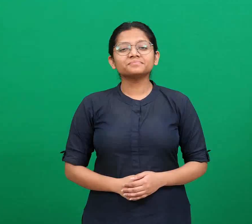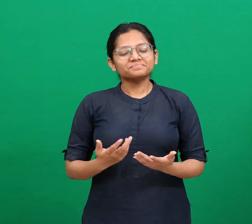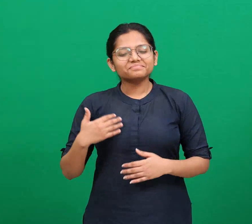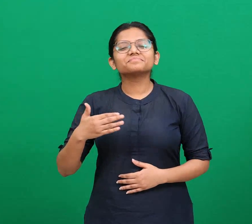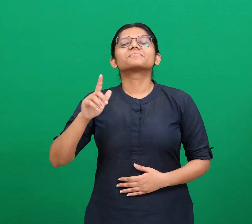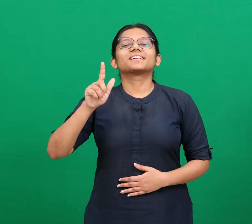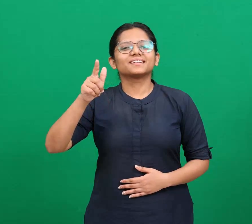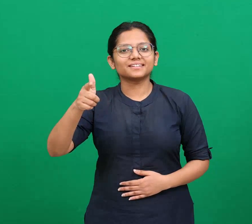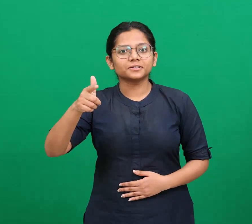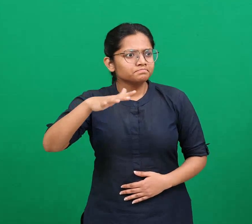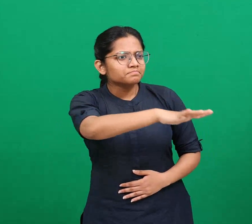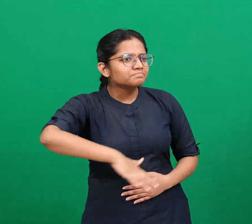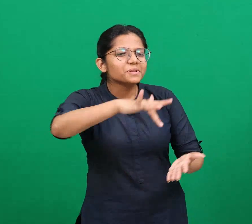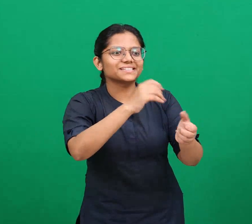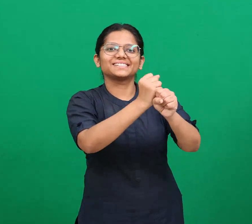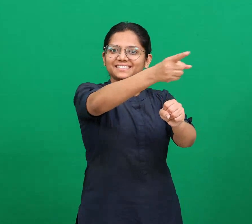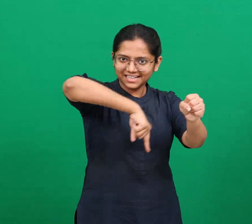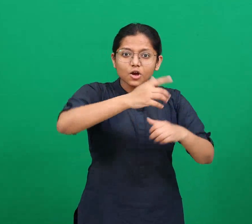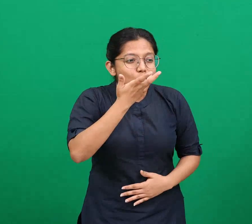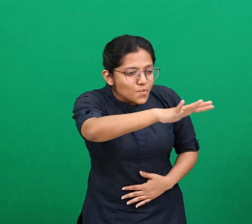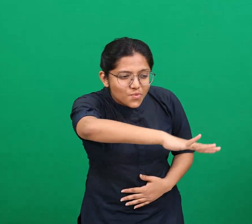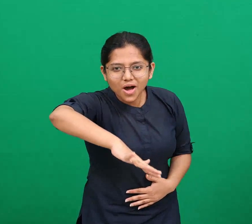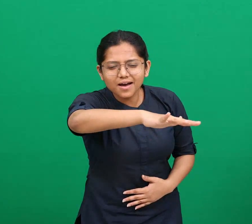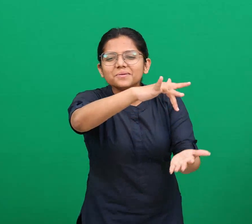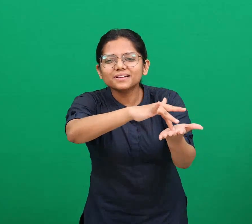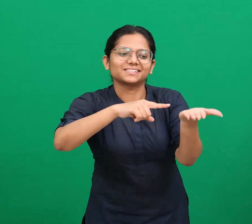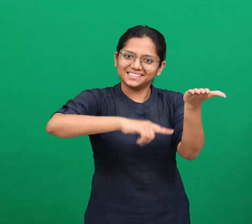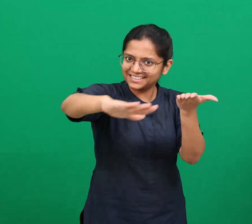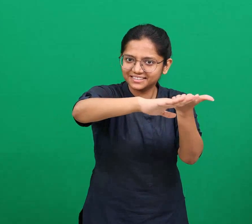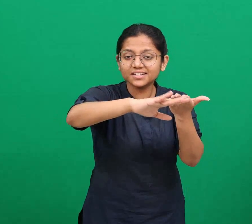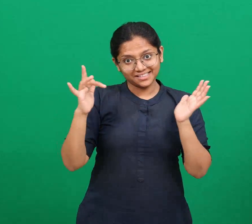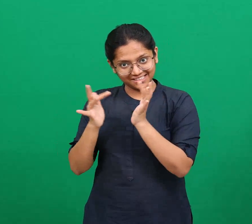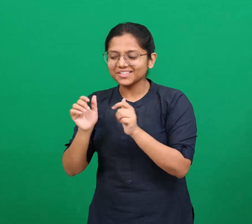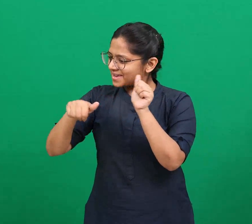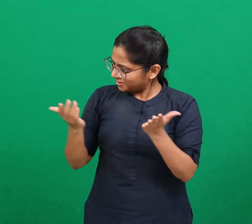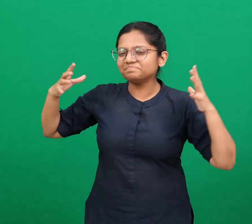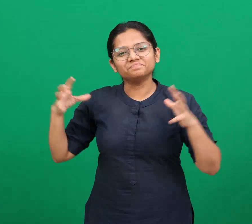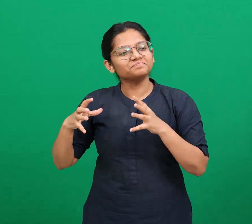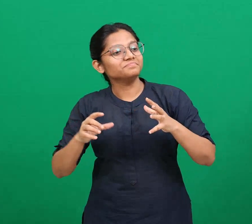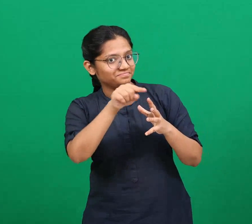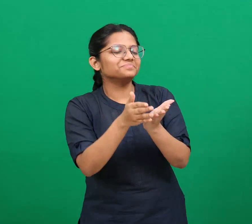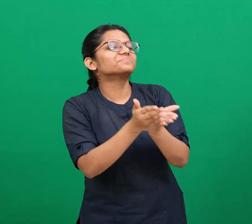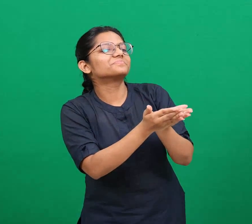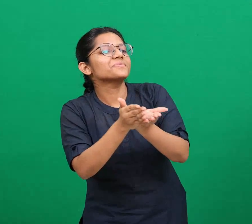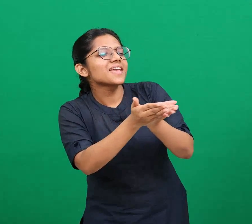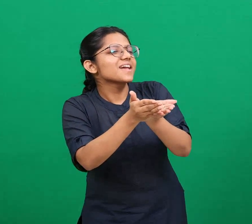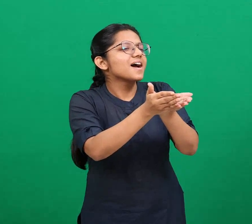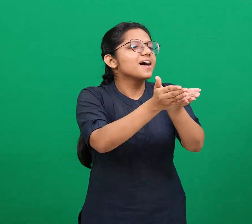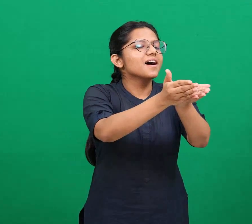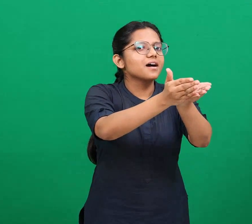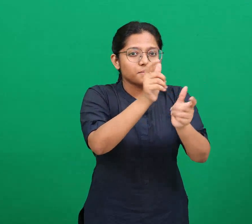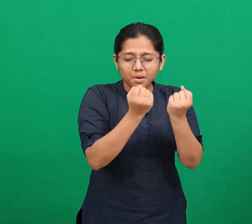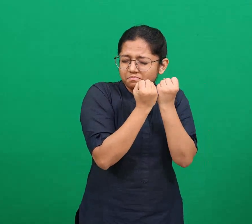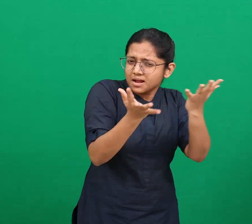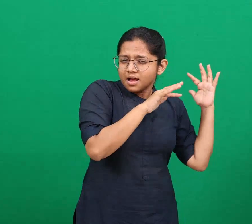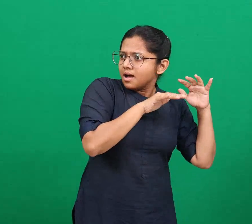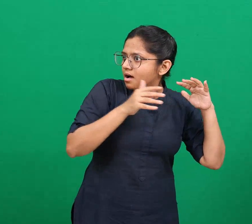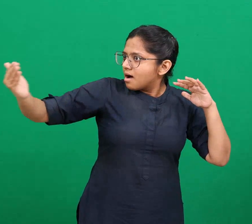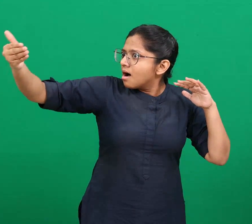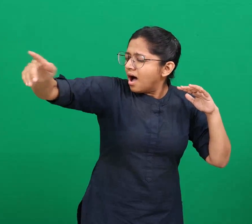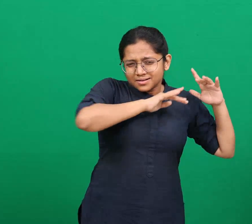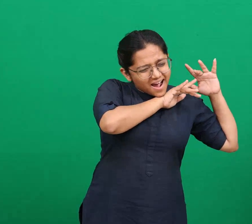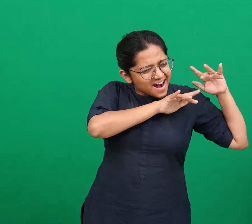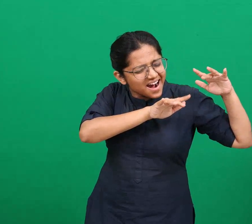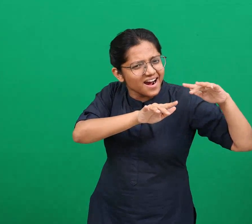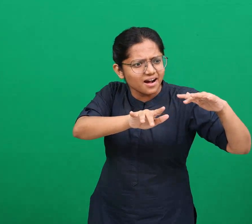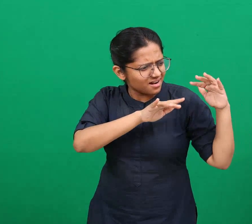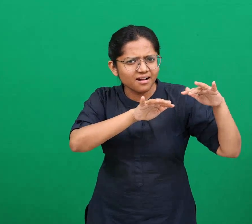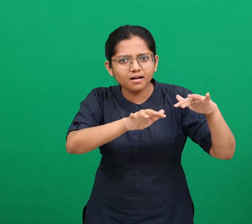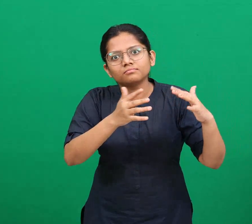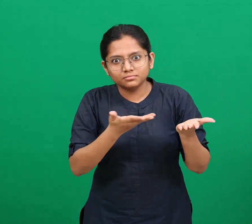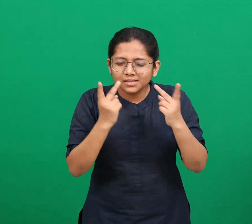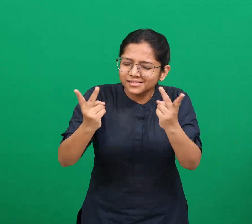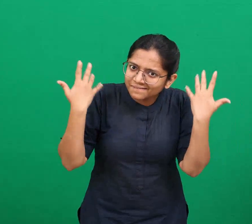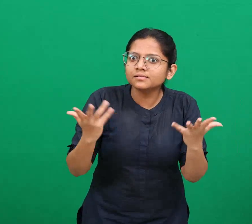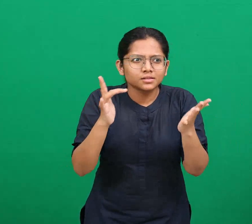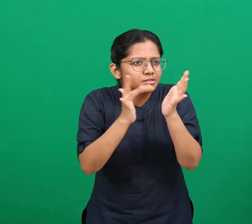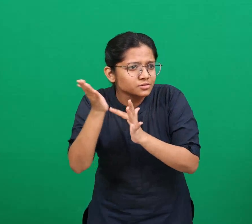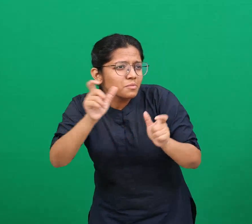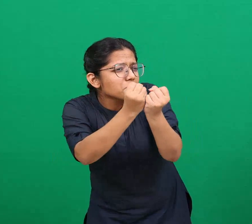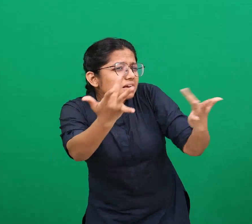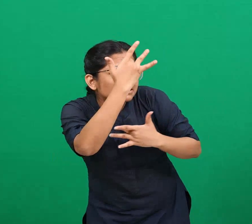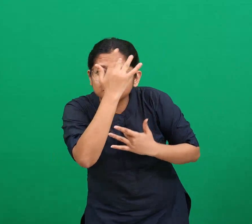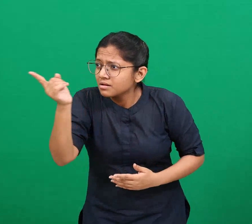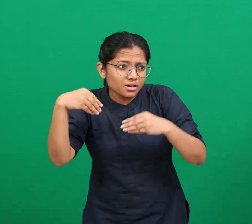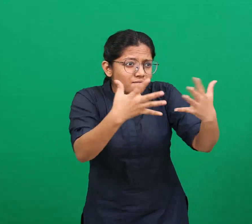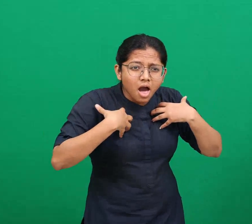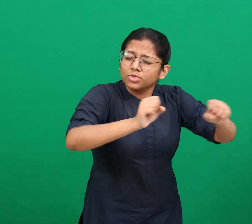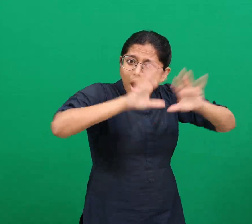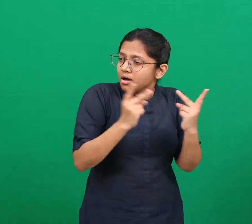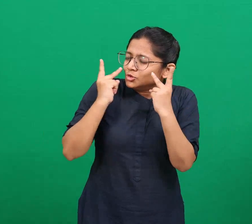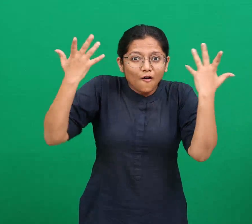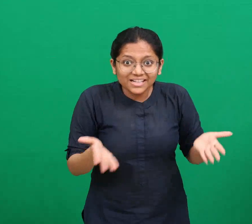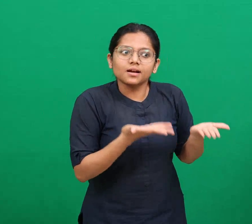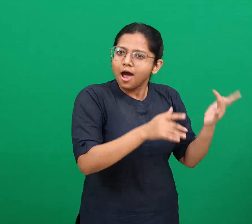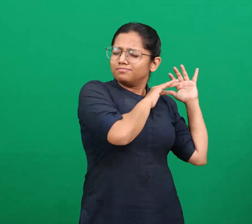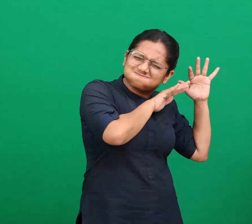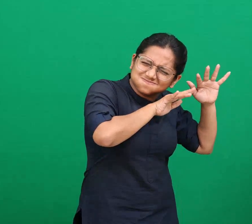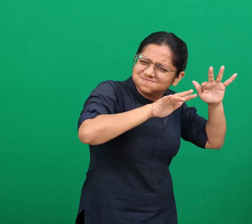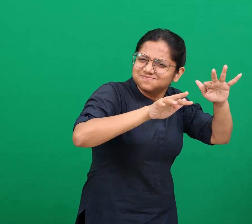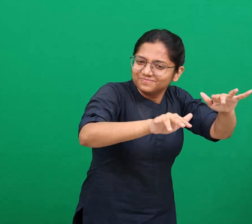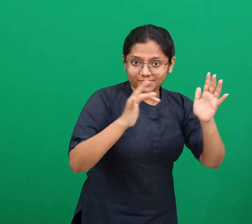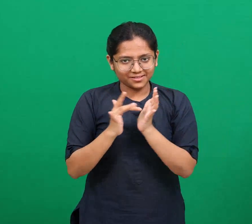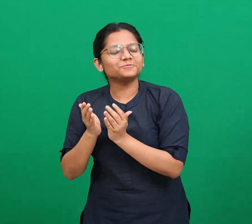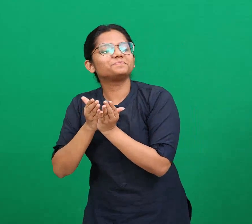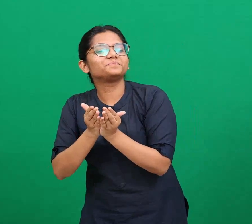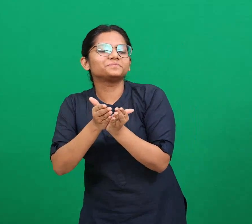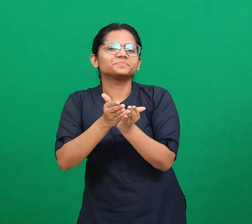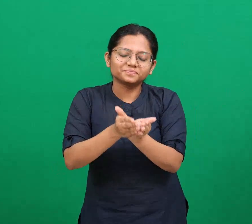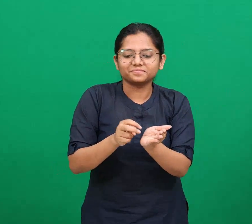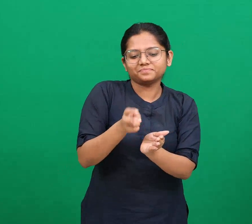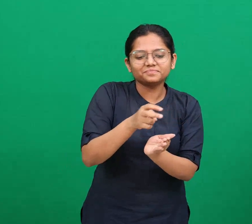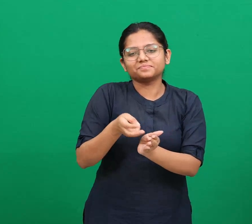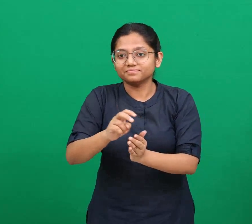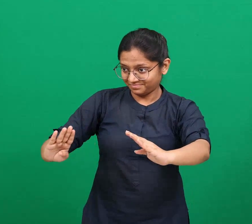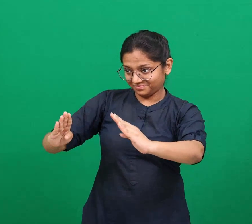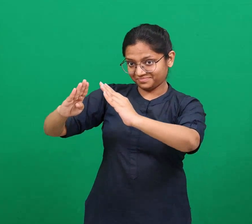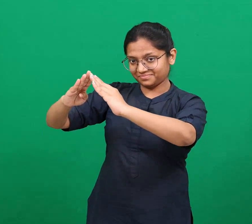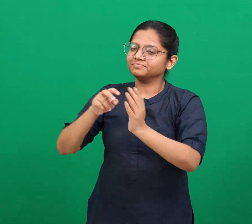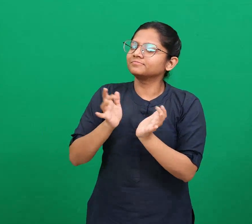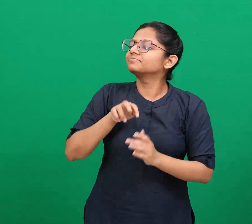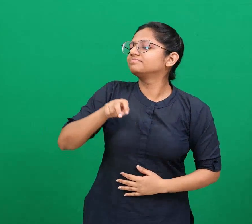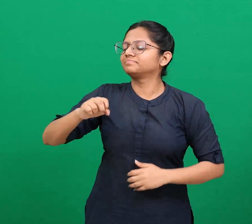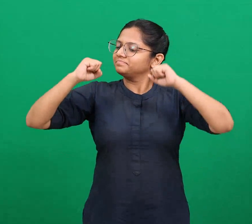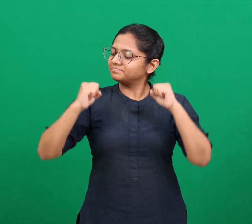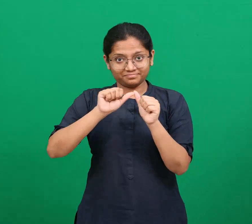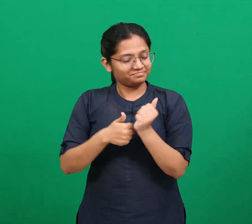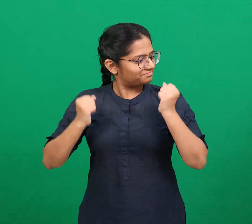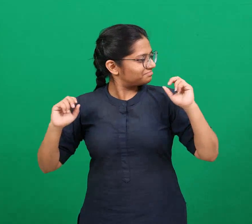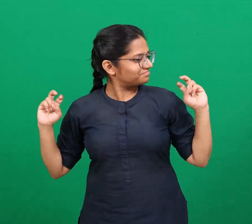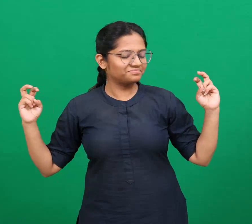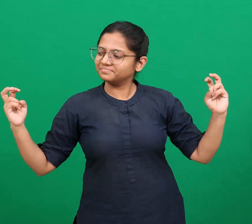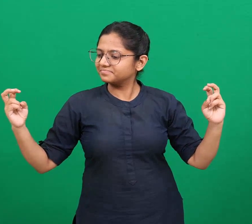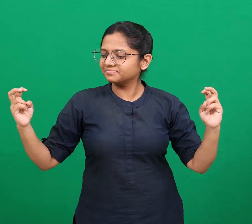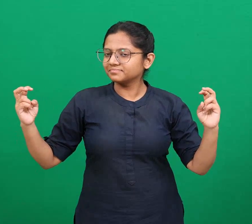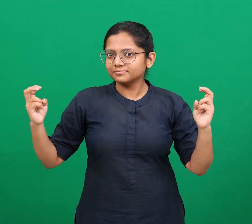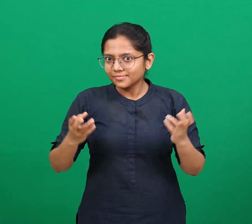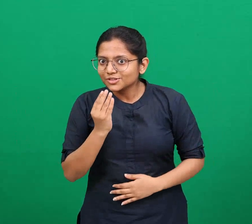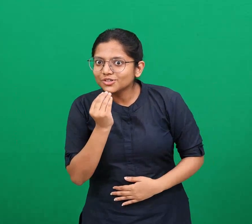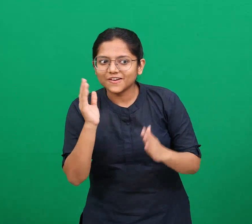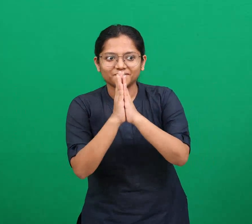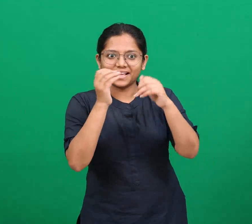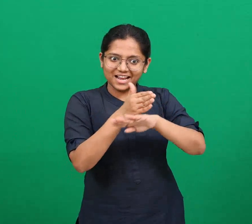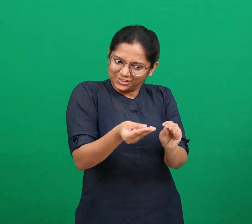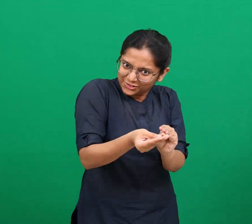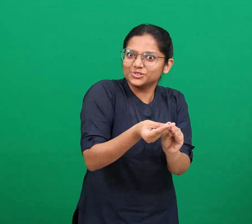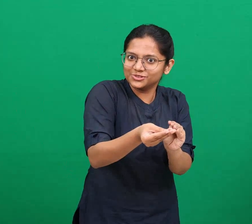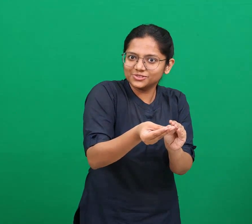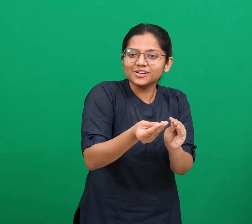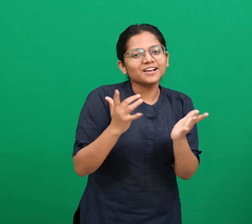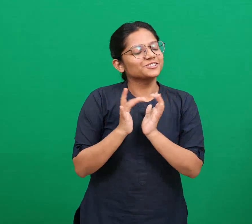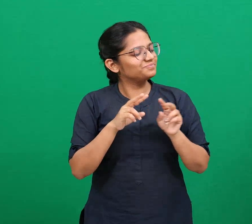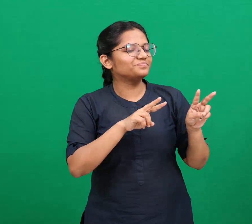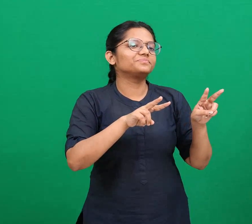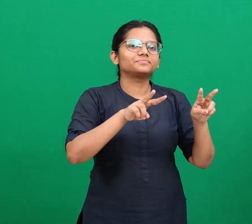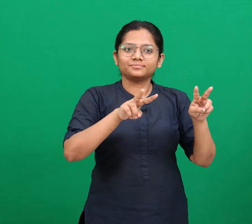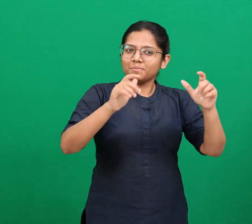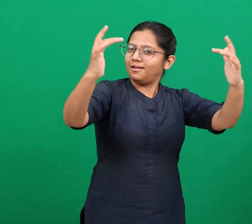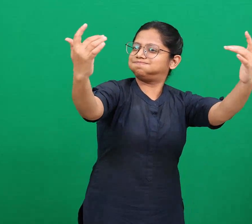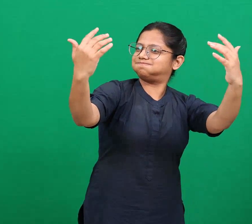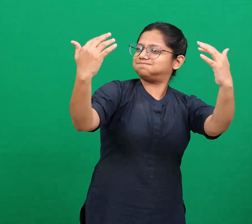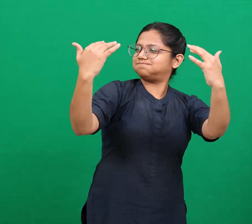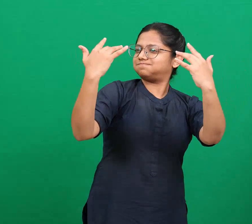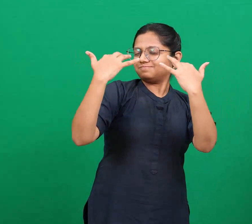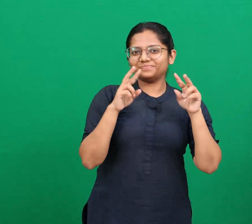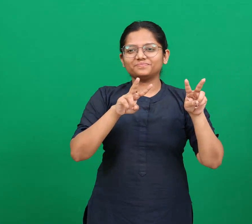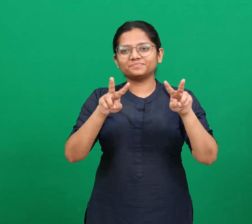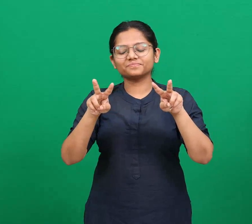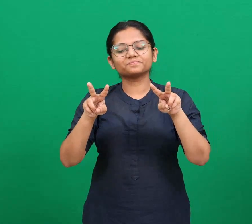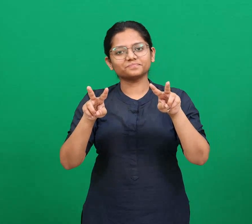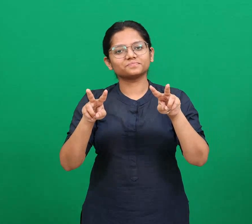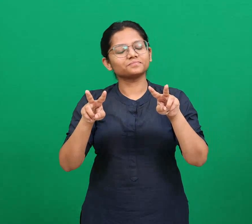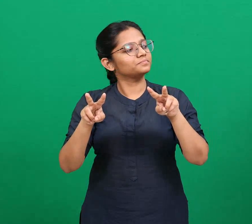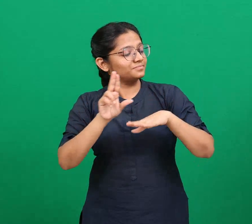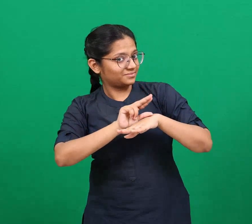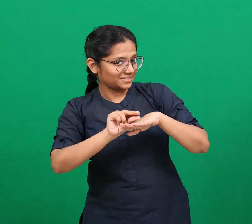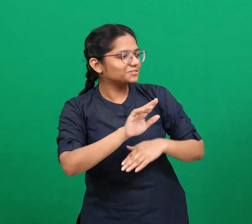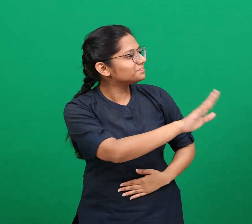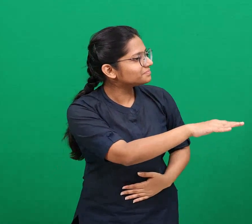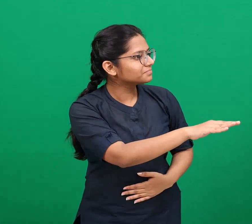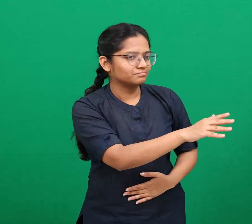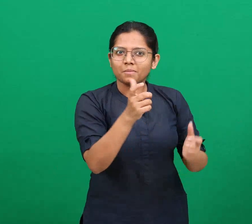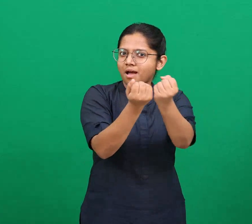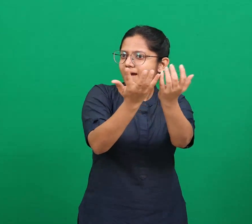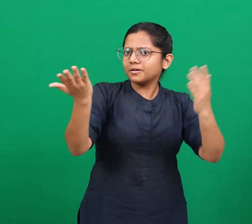After this, Jesus crossed to the other side of the Sea of Galilee (that is, the Sea of Tiberias). A large crowd followed Him because they saw the signs He was performing on the sick. Then Jesus went up on the mountain and sat down with His disciples. Now the Jewish Feast of the Passover was near.